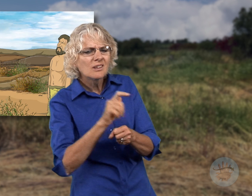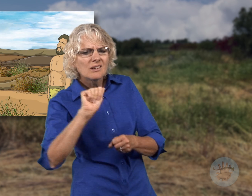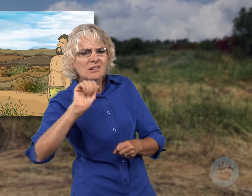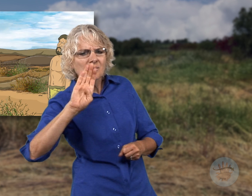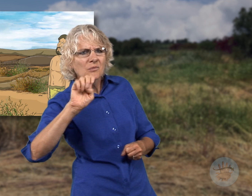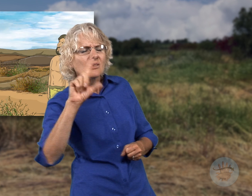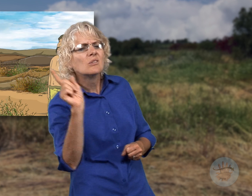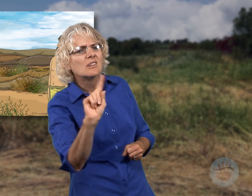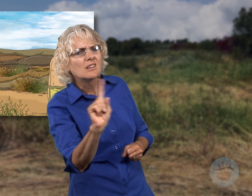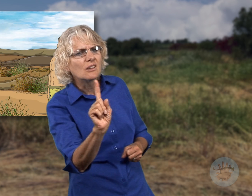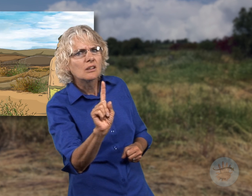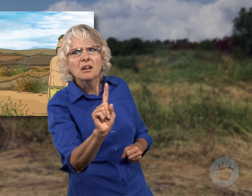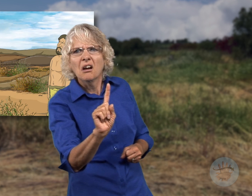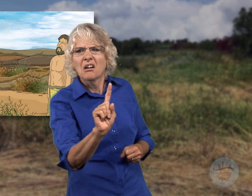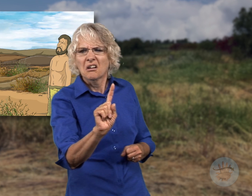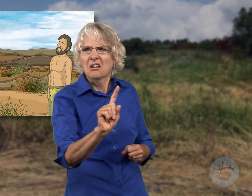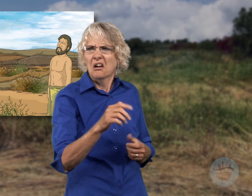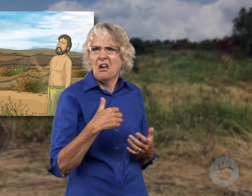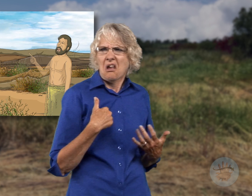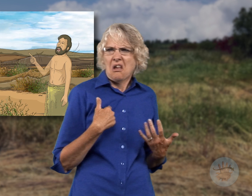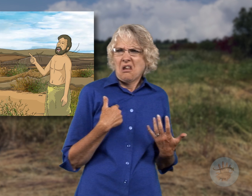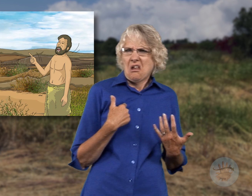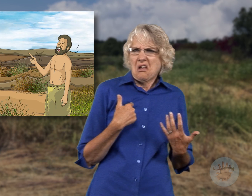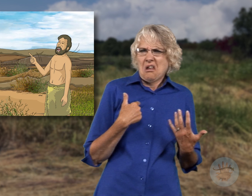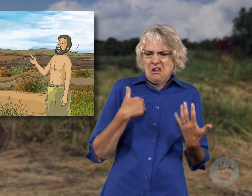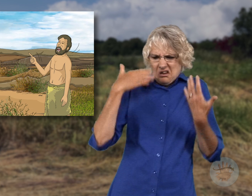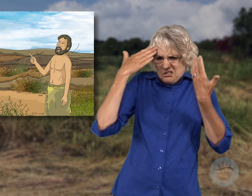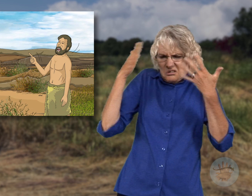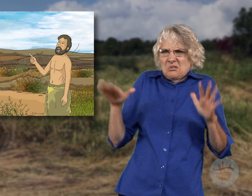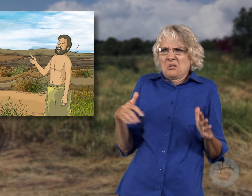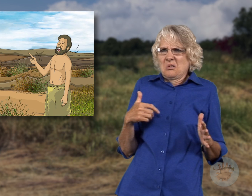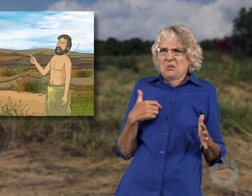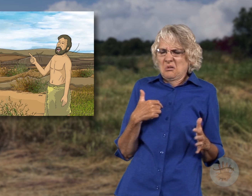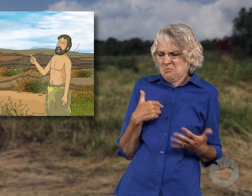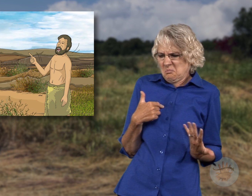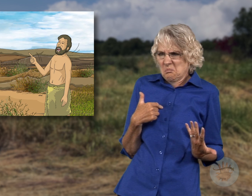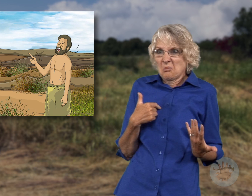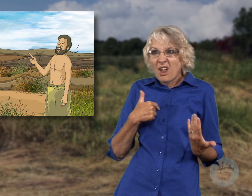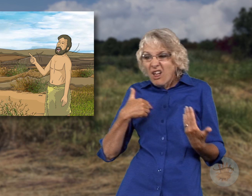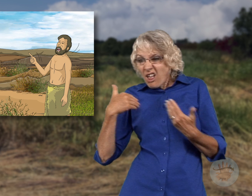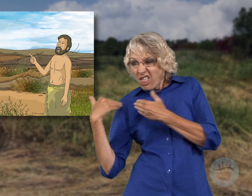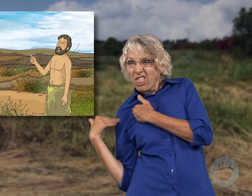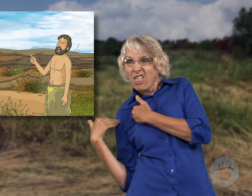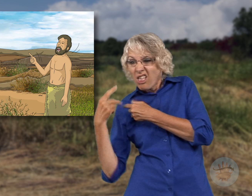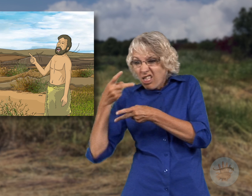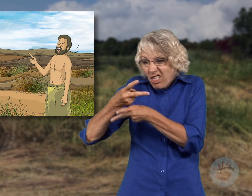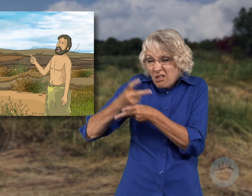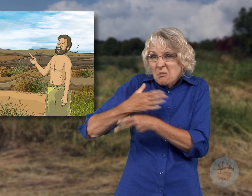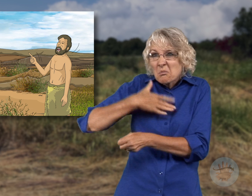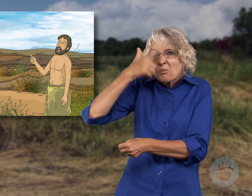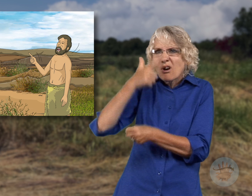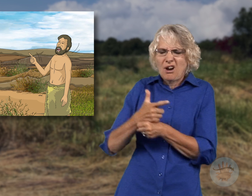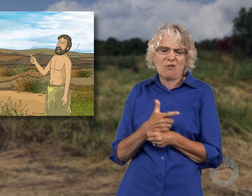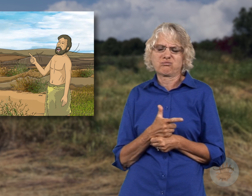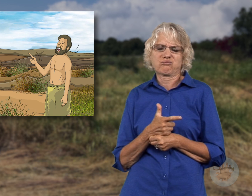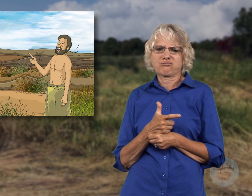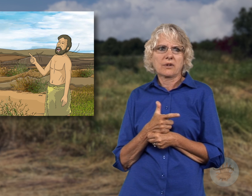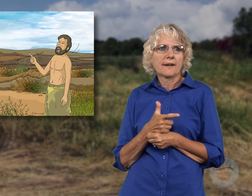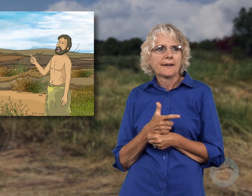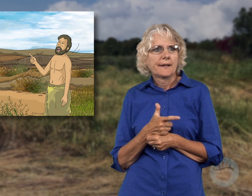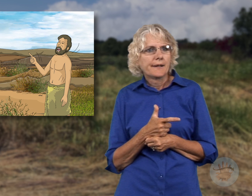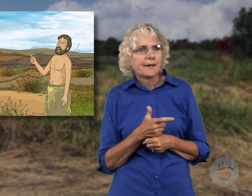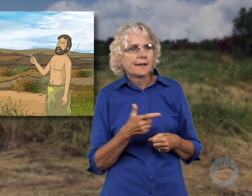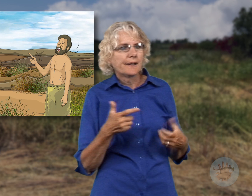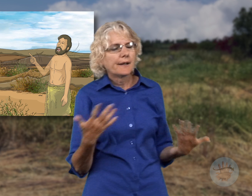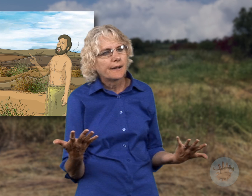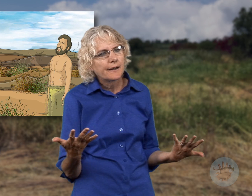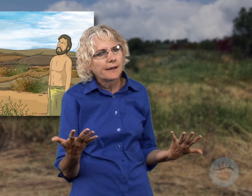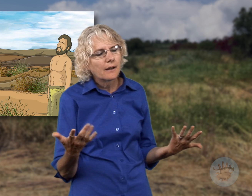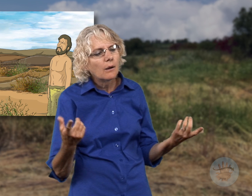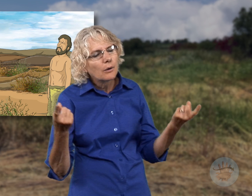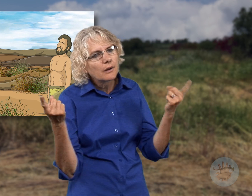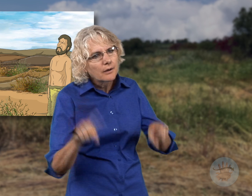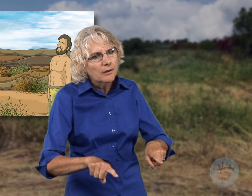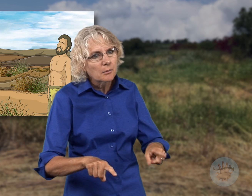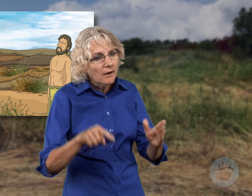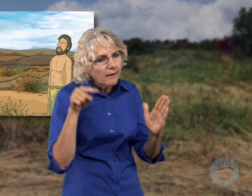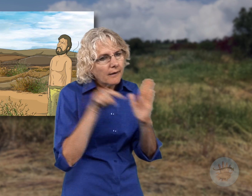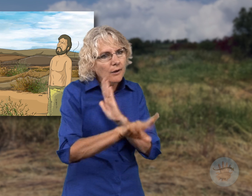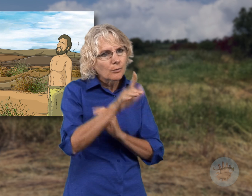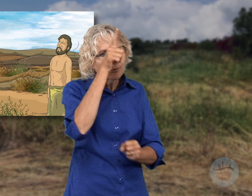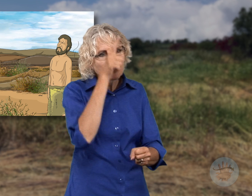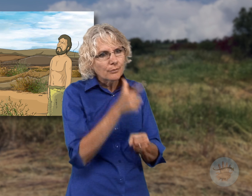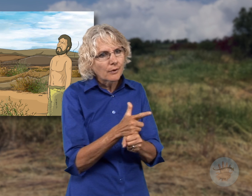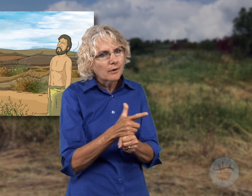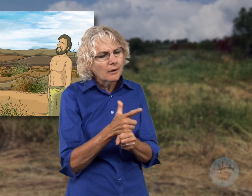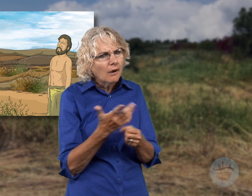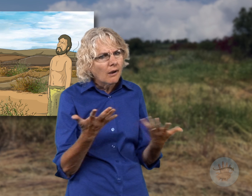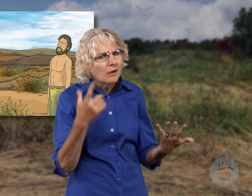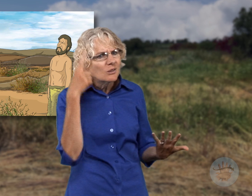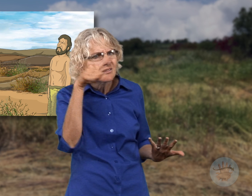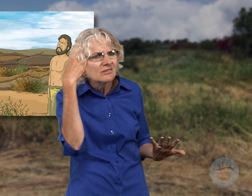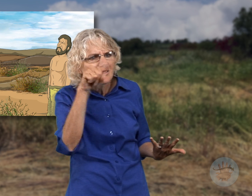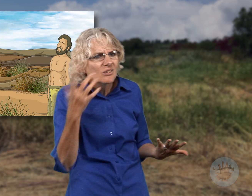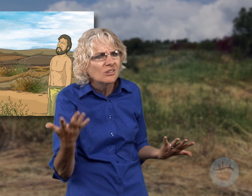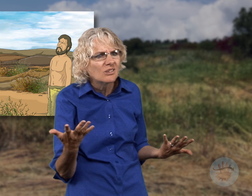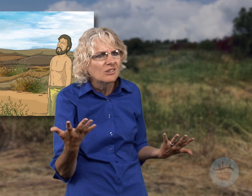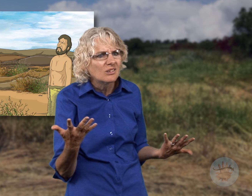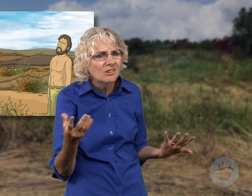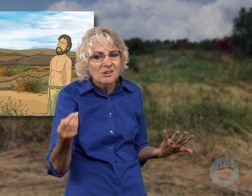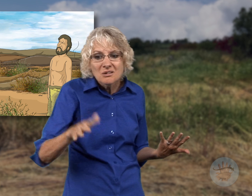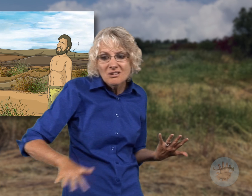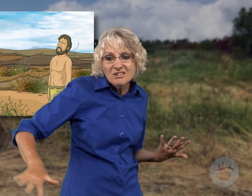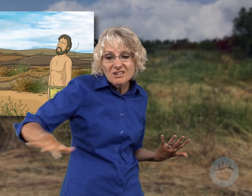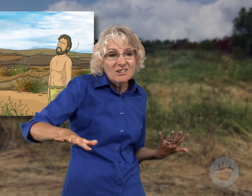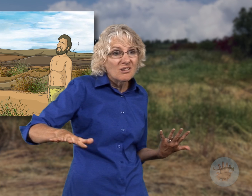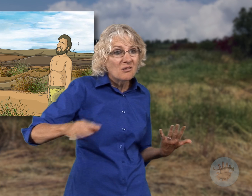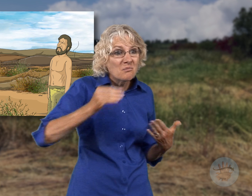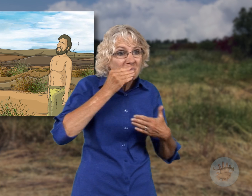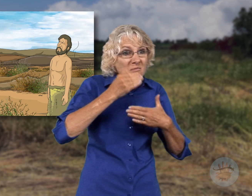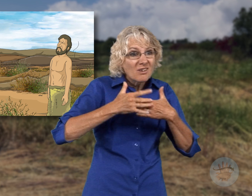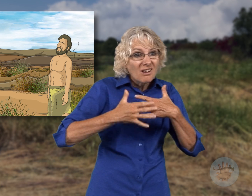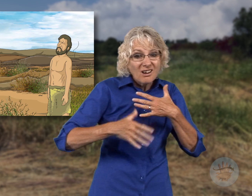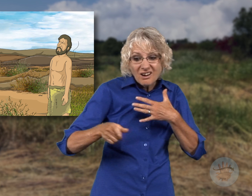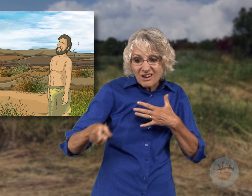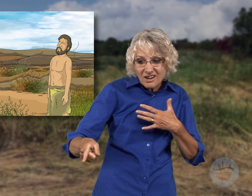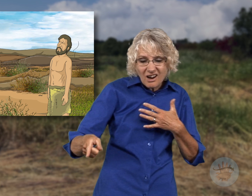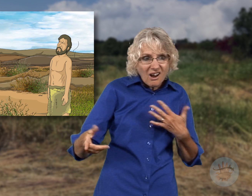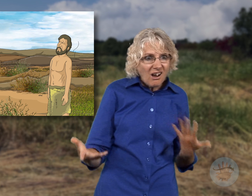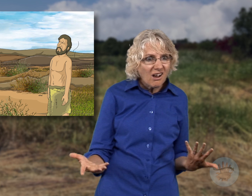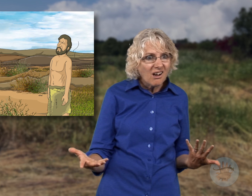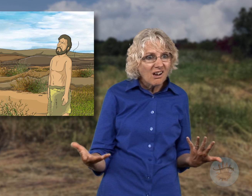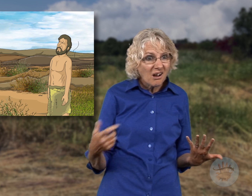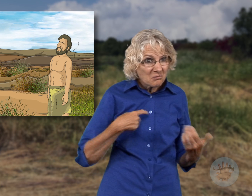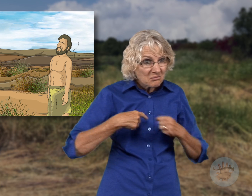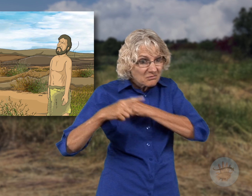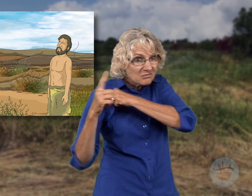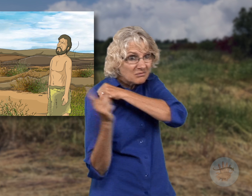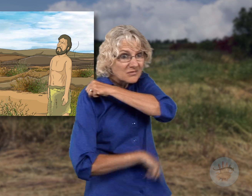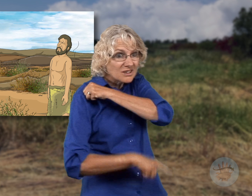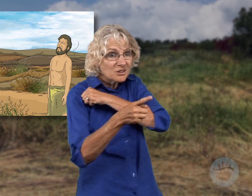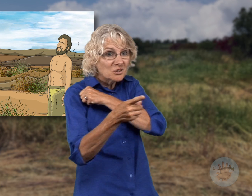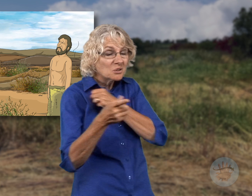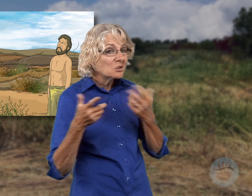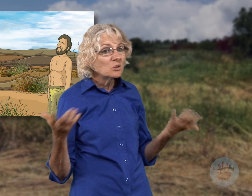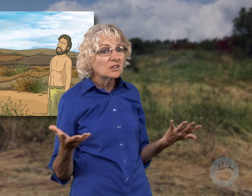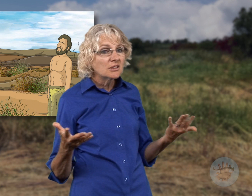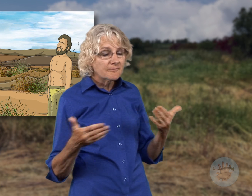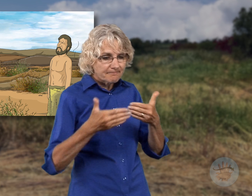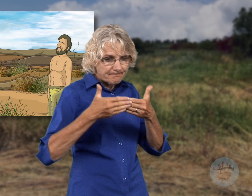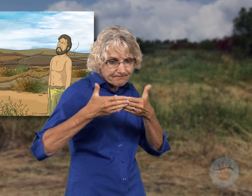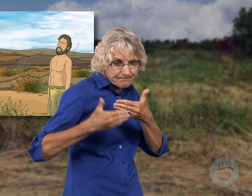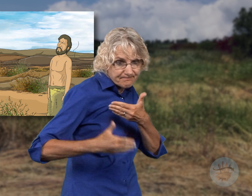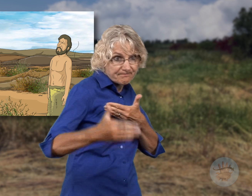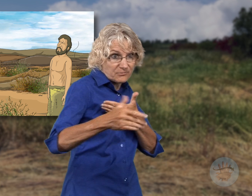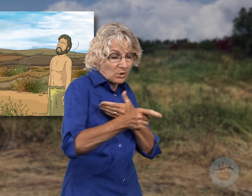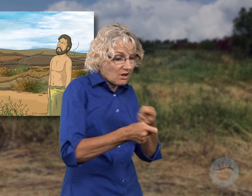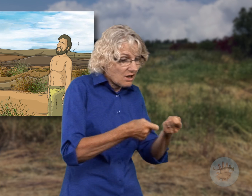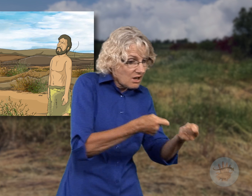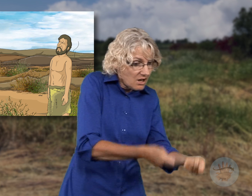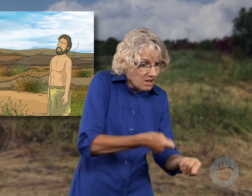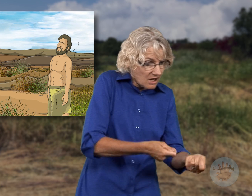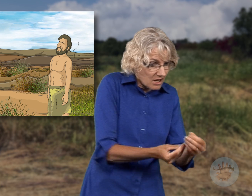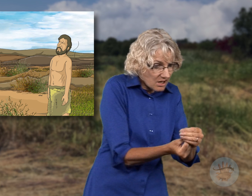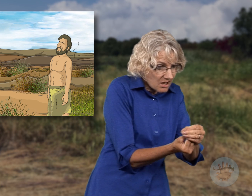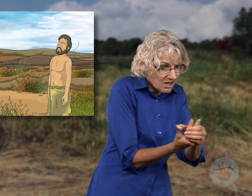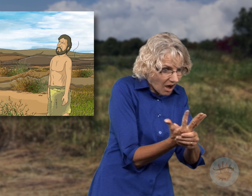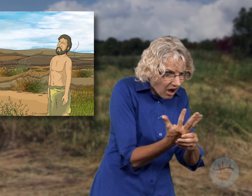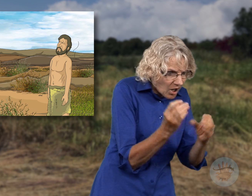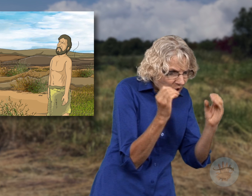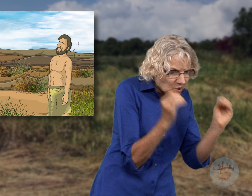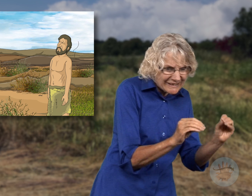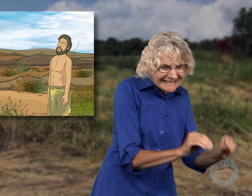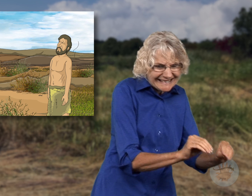“I do not know!” he answered. “Am I my brother’s keeper?” “What have you done?” replied the LORD. “The voice of your brother’s blood cries out to Me from the ground.